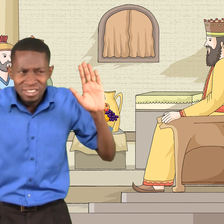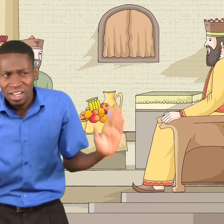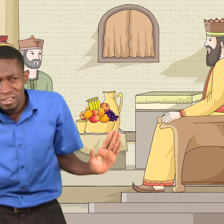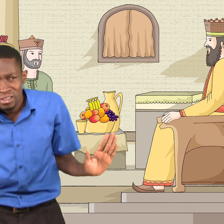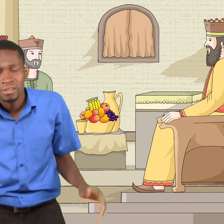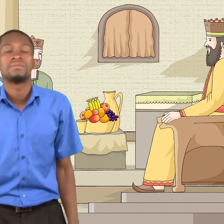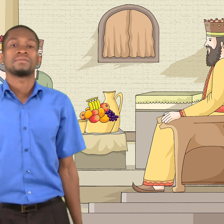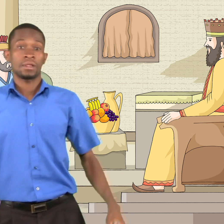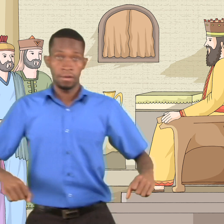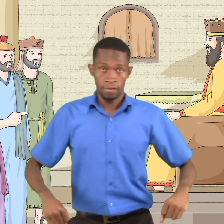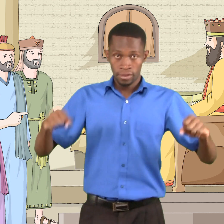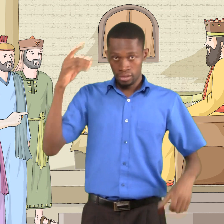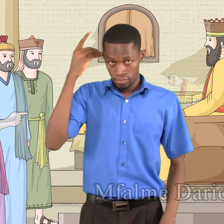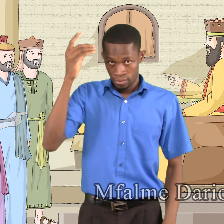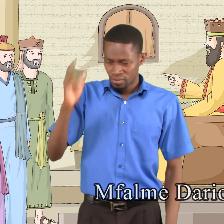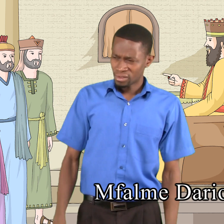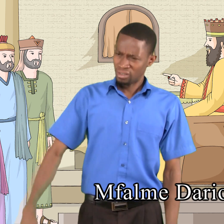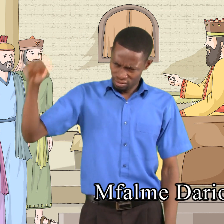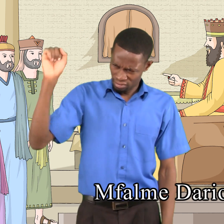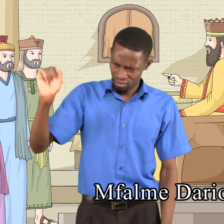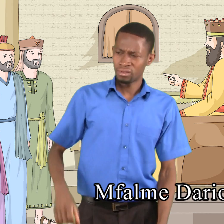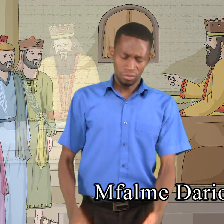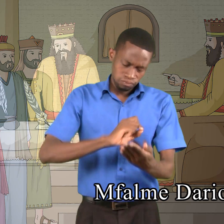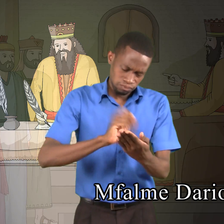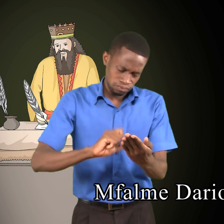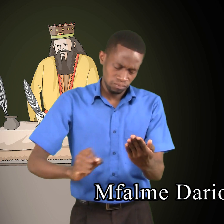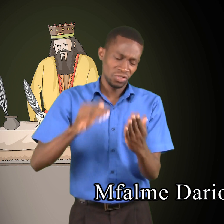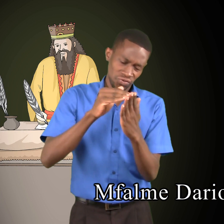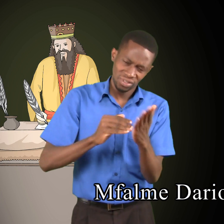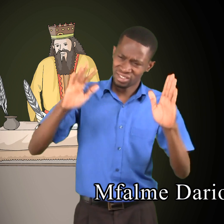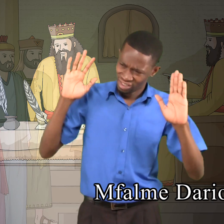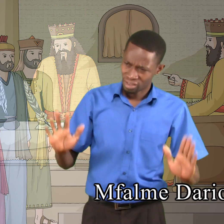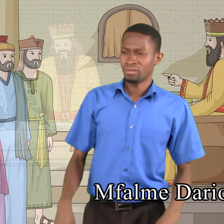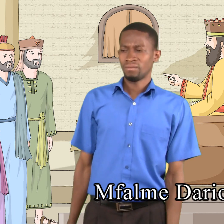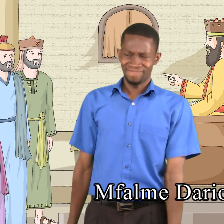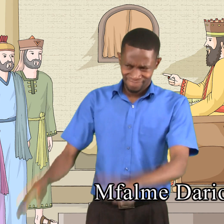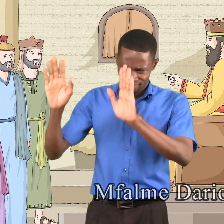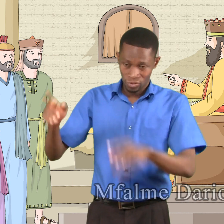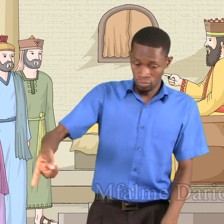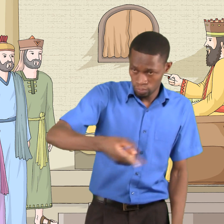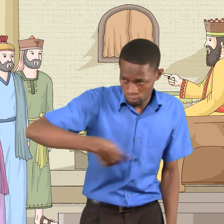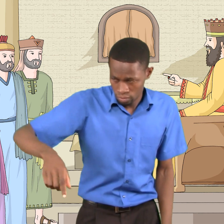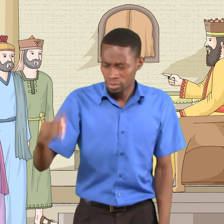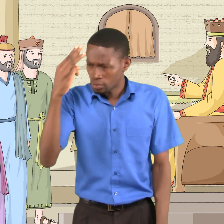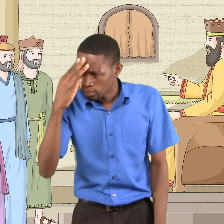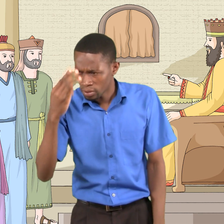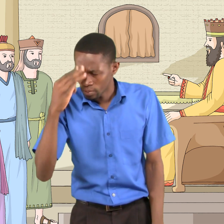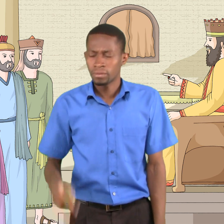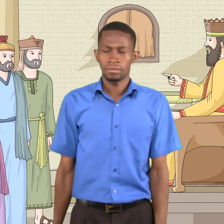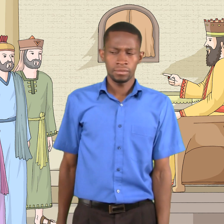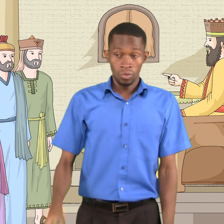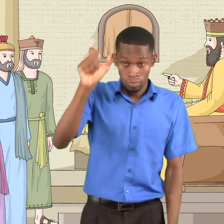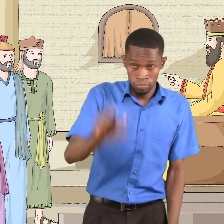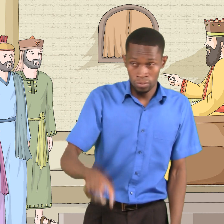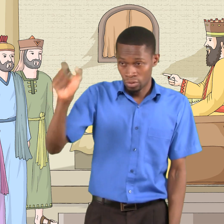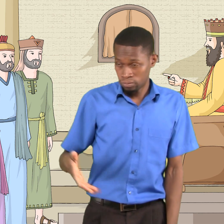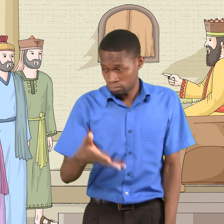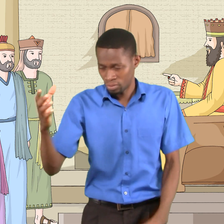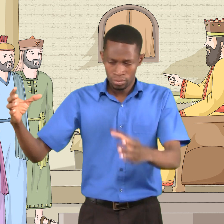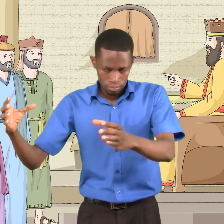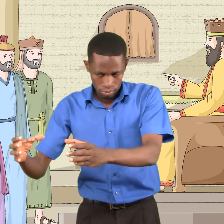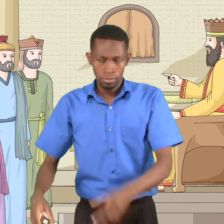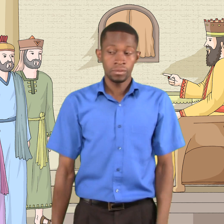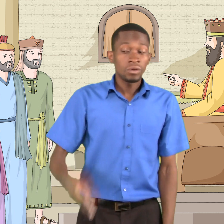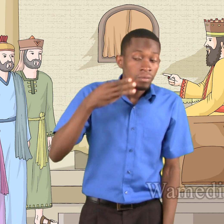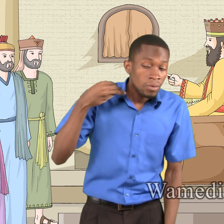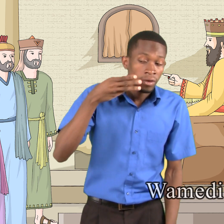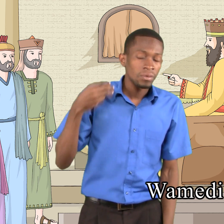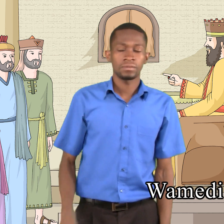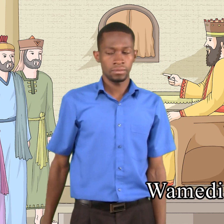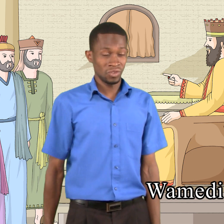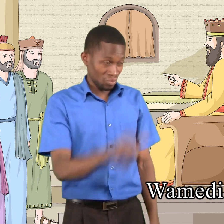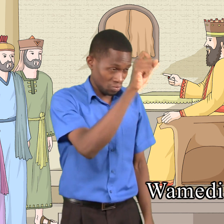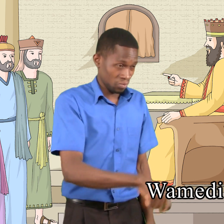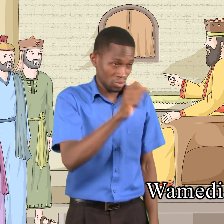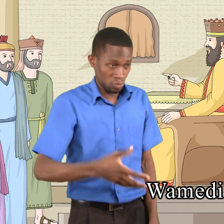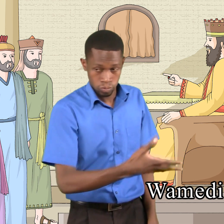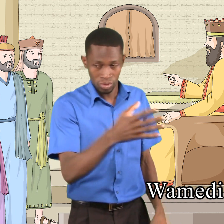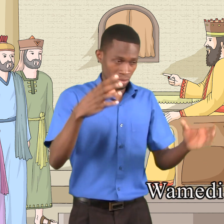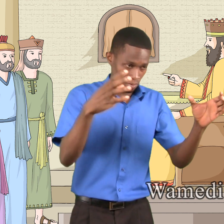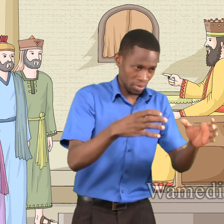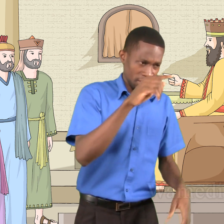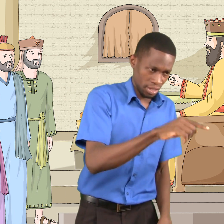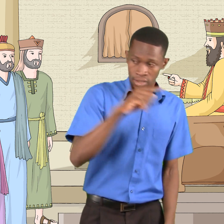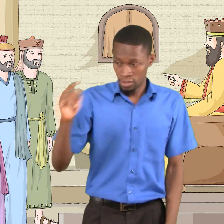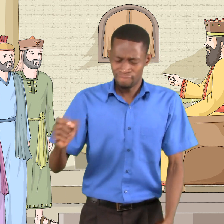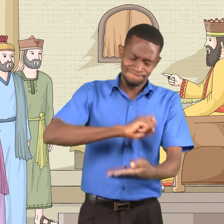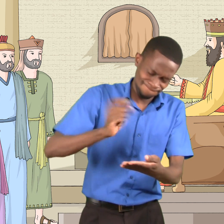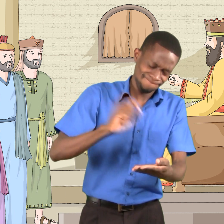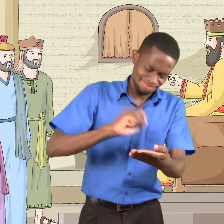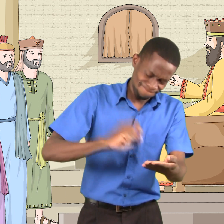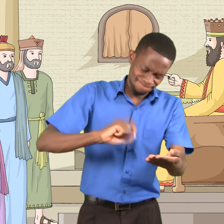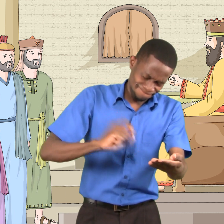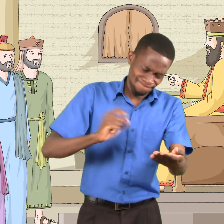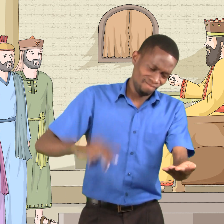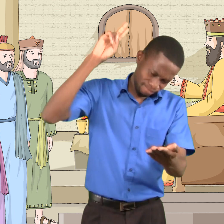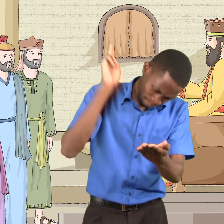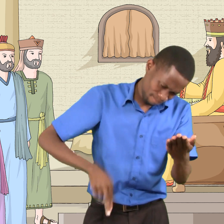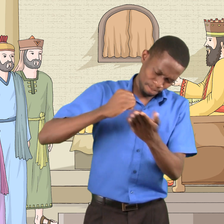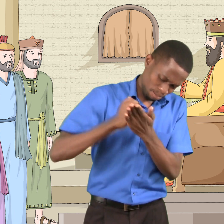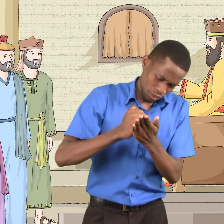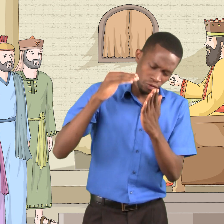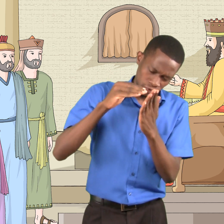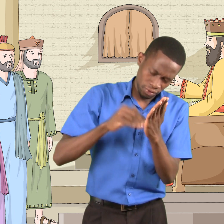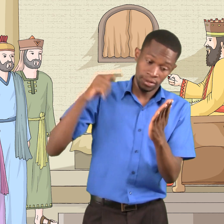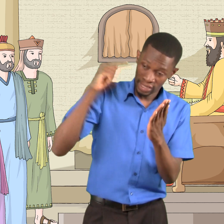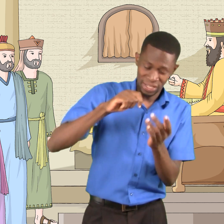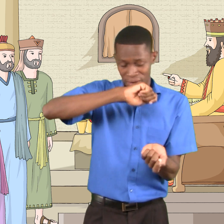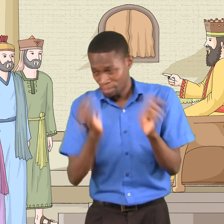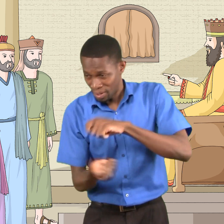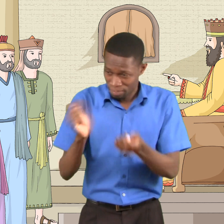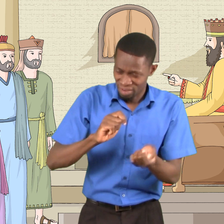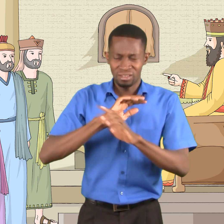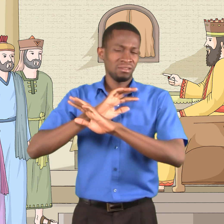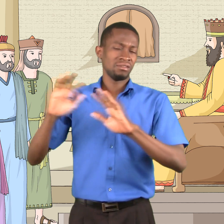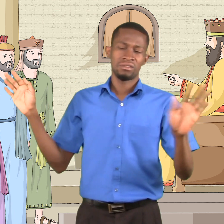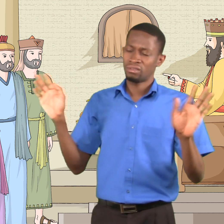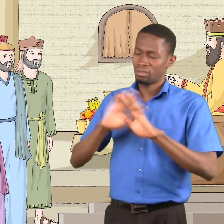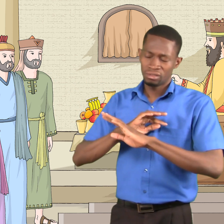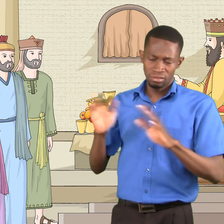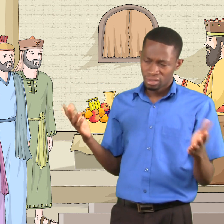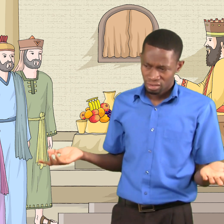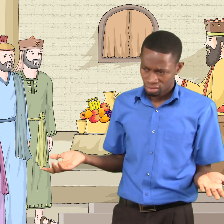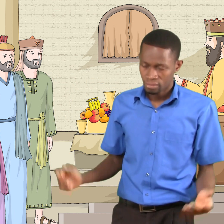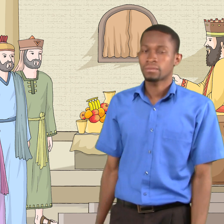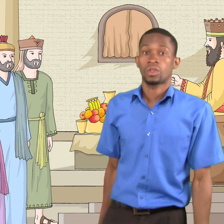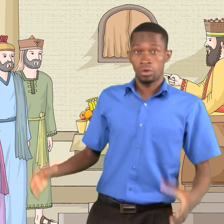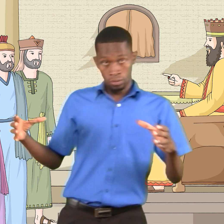The king replied, “According to the law of the Medes and Persians the order stands, and it cannot be repealed.”